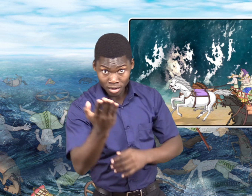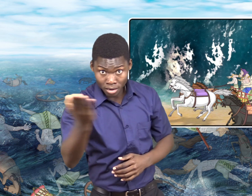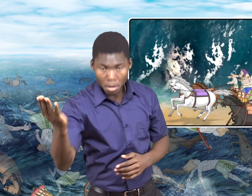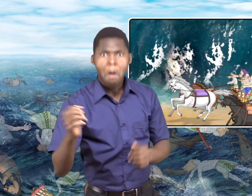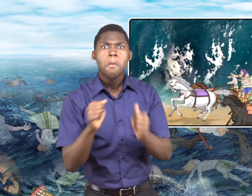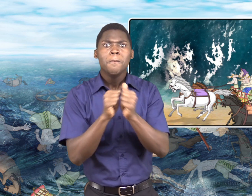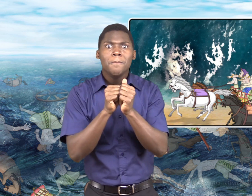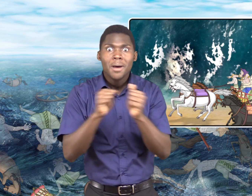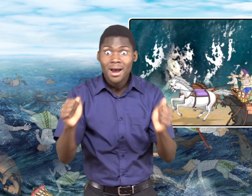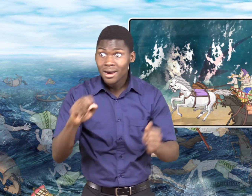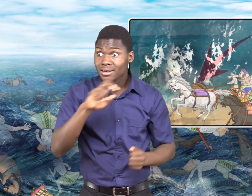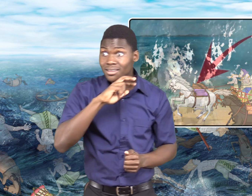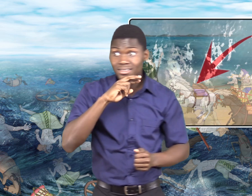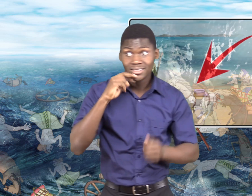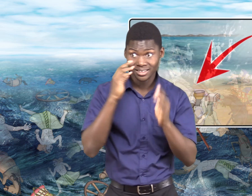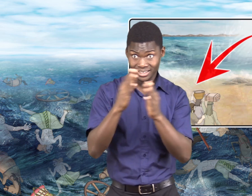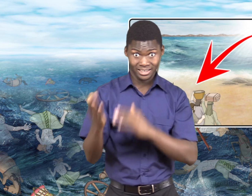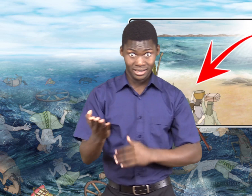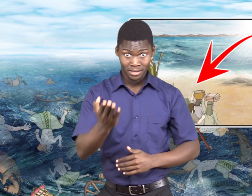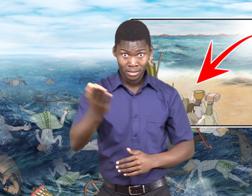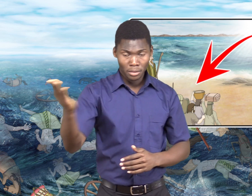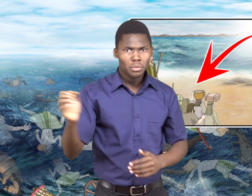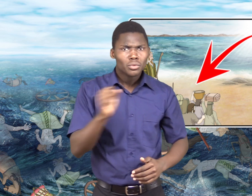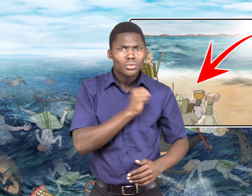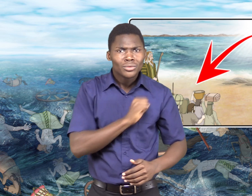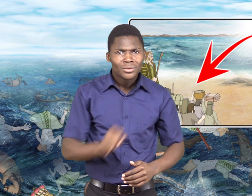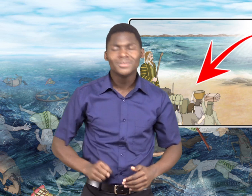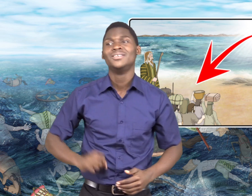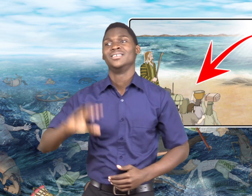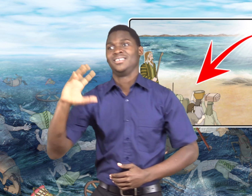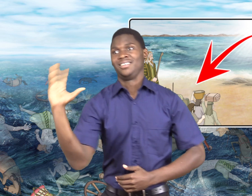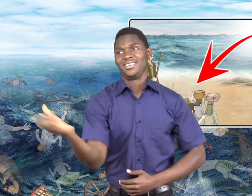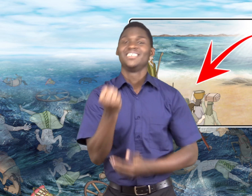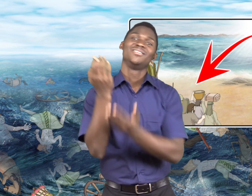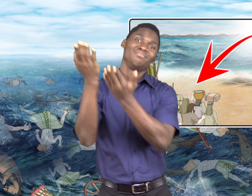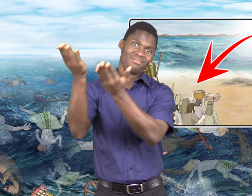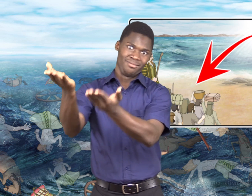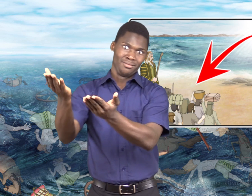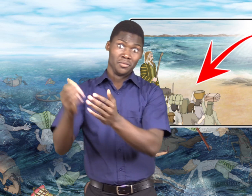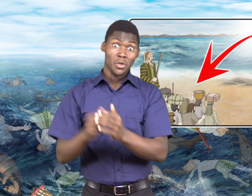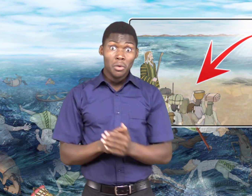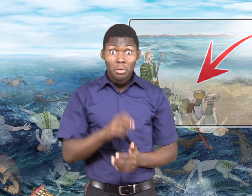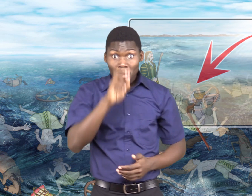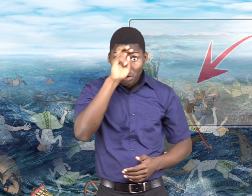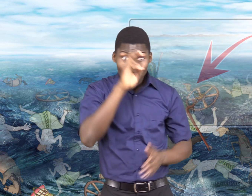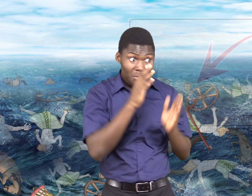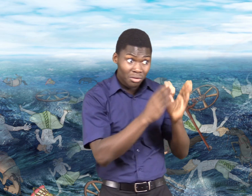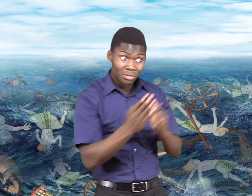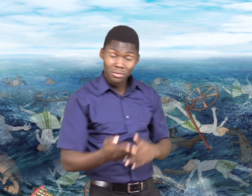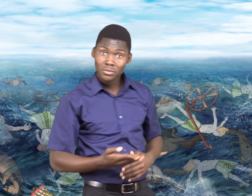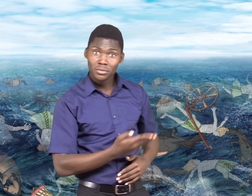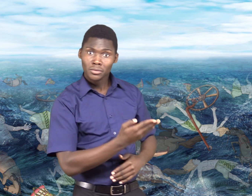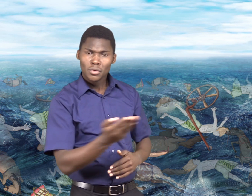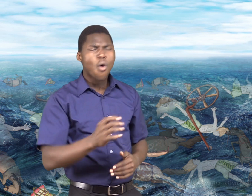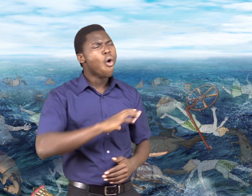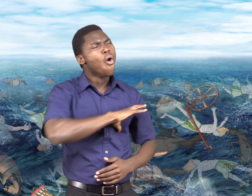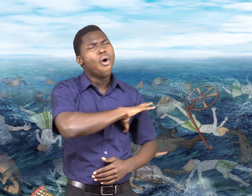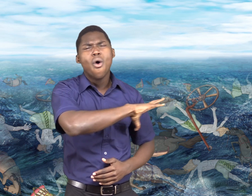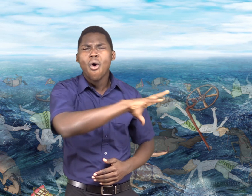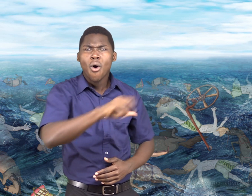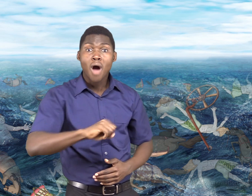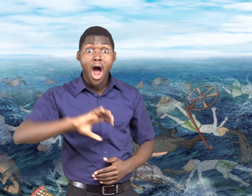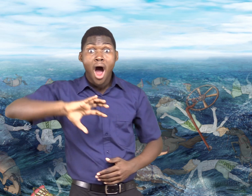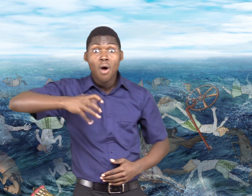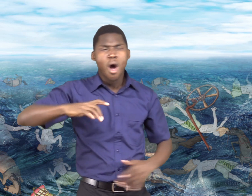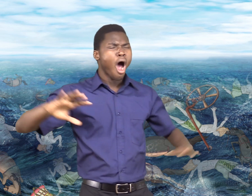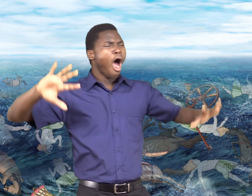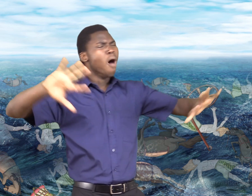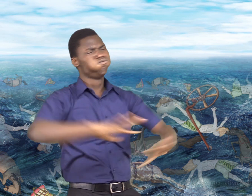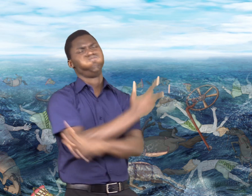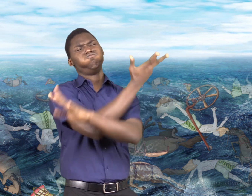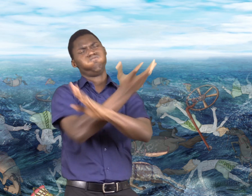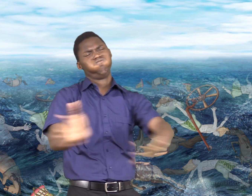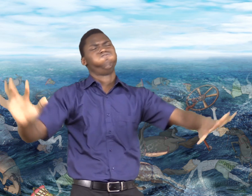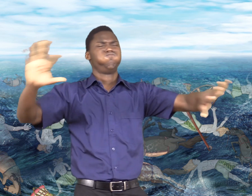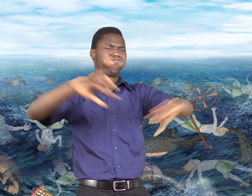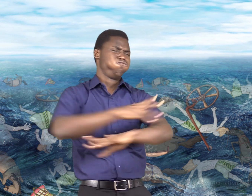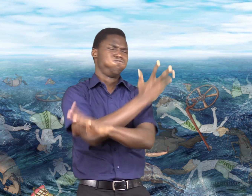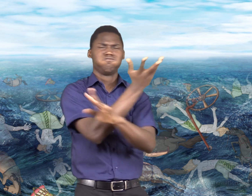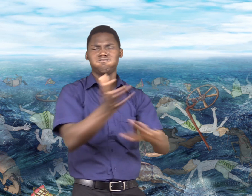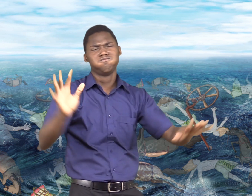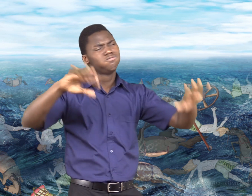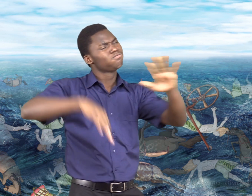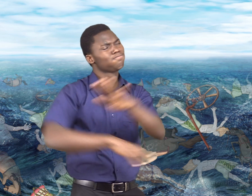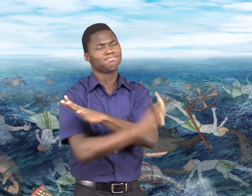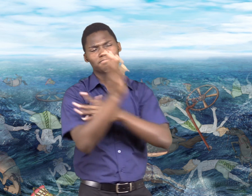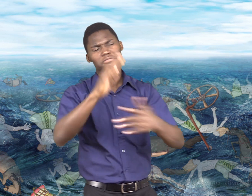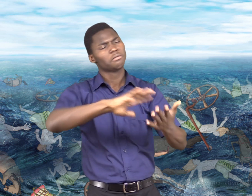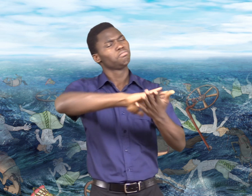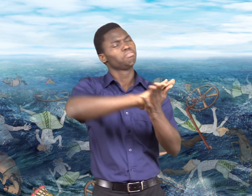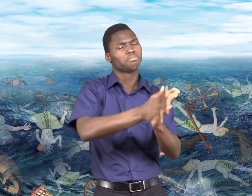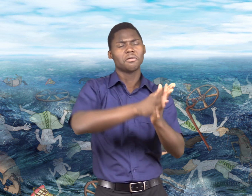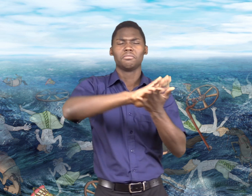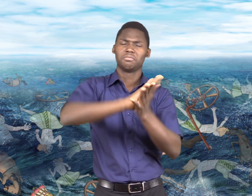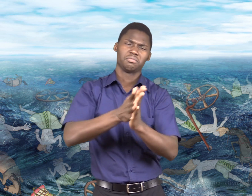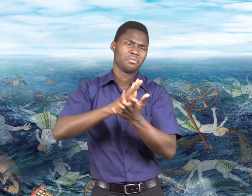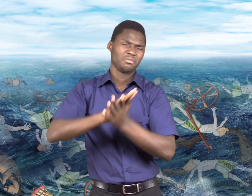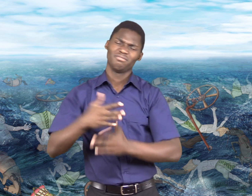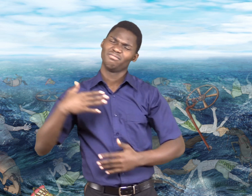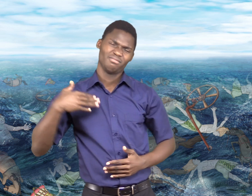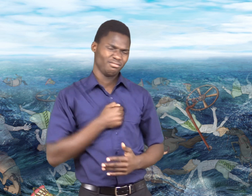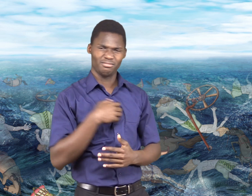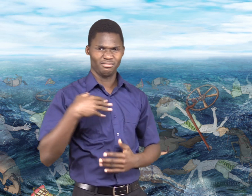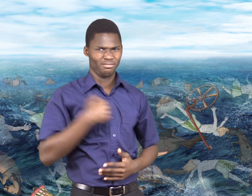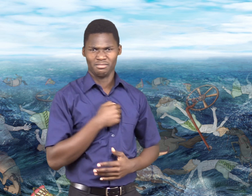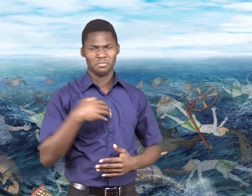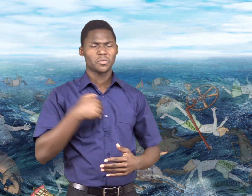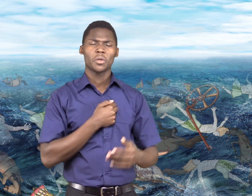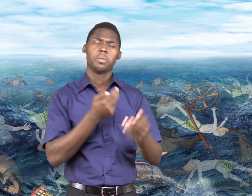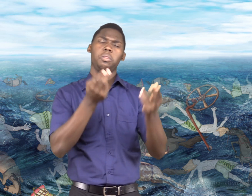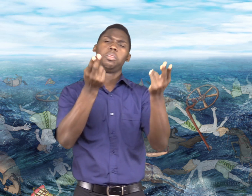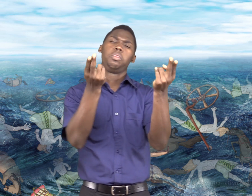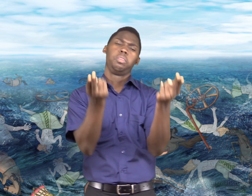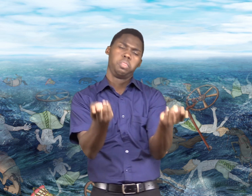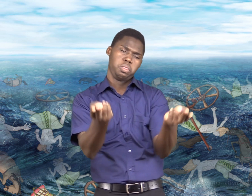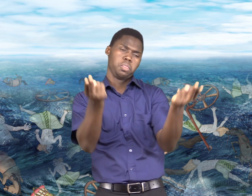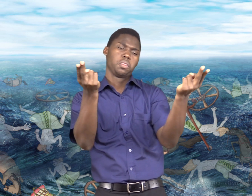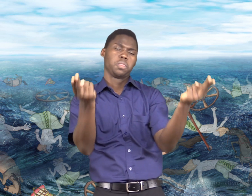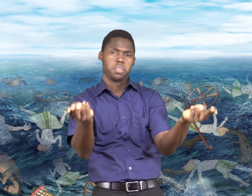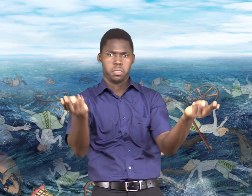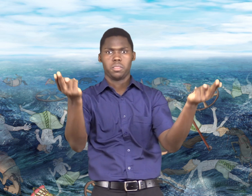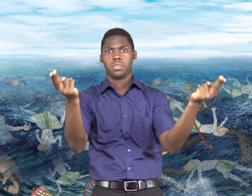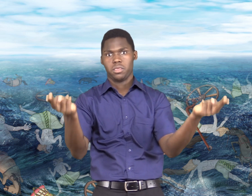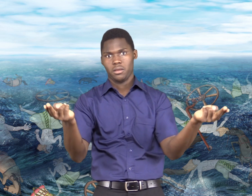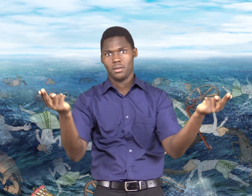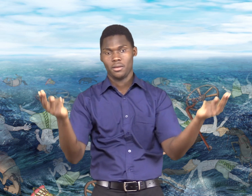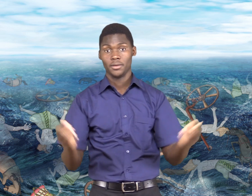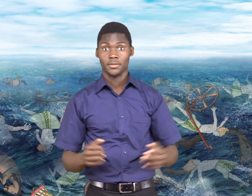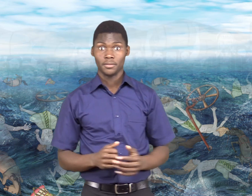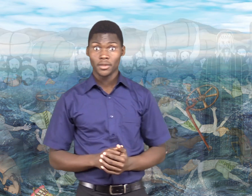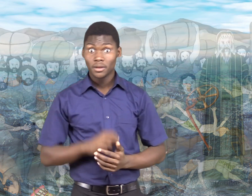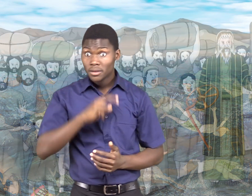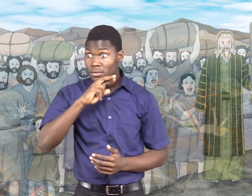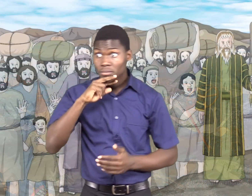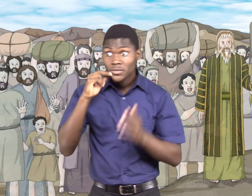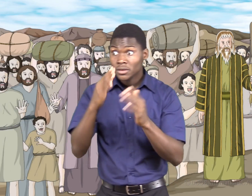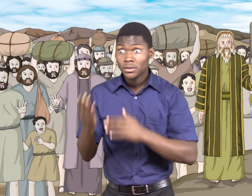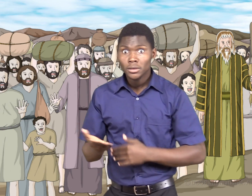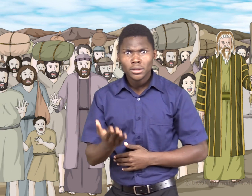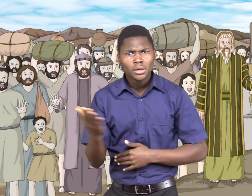That day the LORD saved Israel from the hand of the Egyptians, and Israel saw the Egyptians dead on the shore.